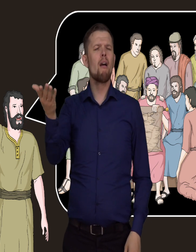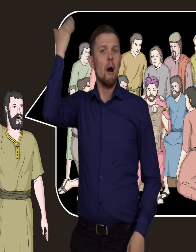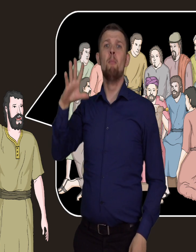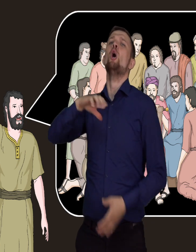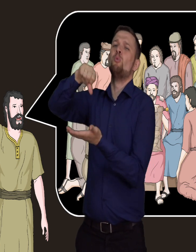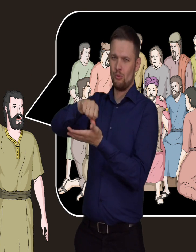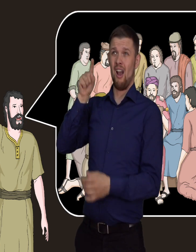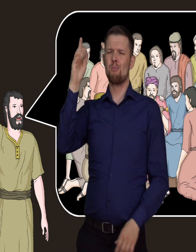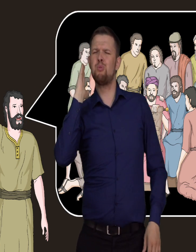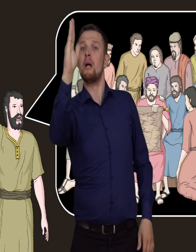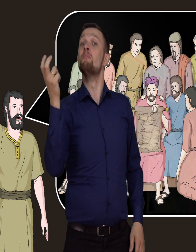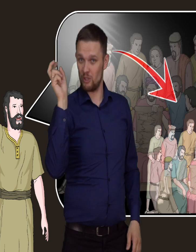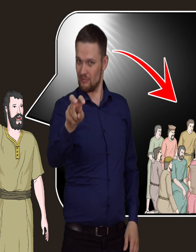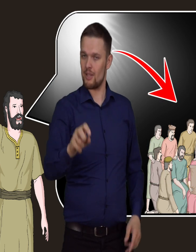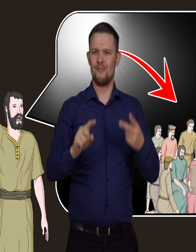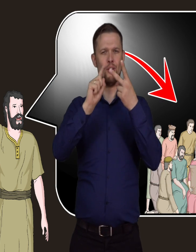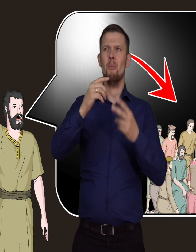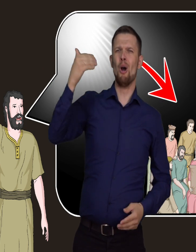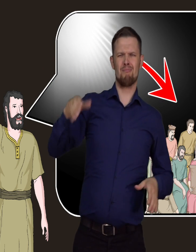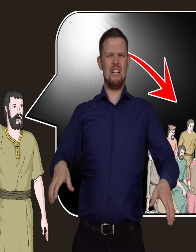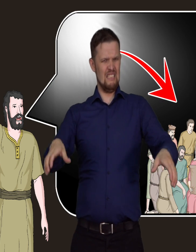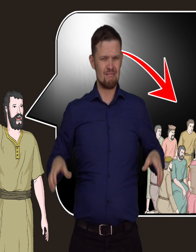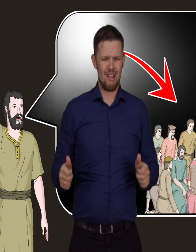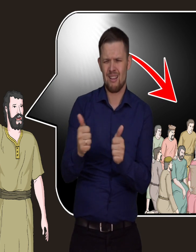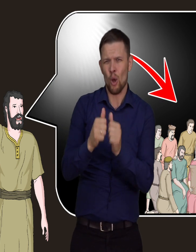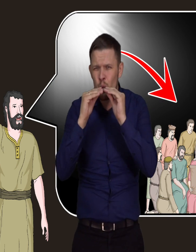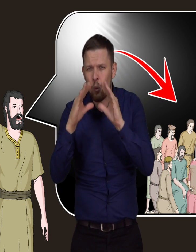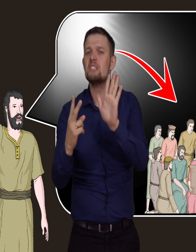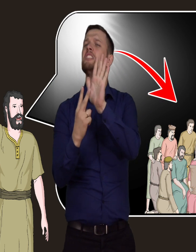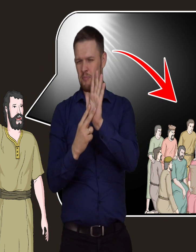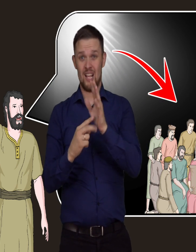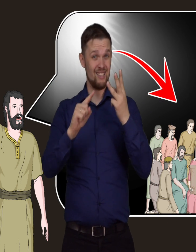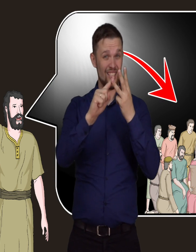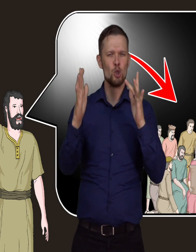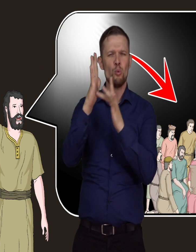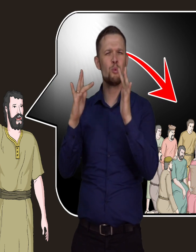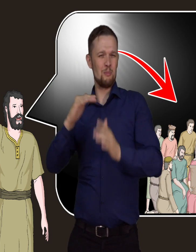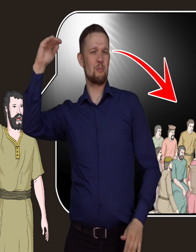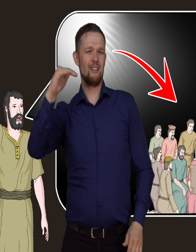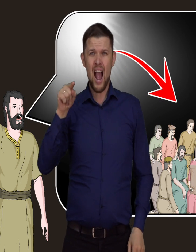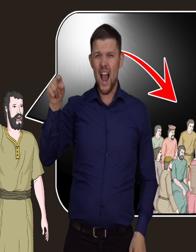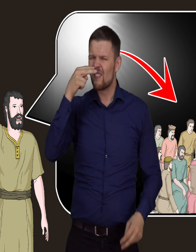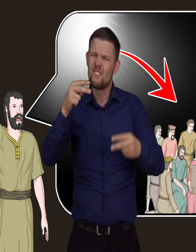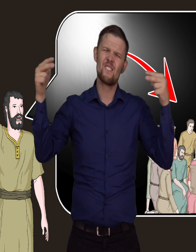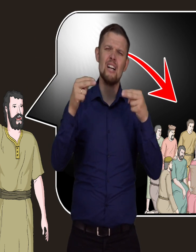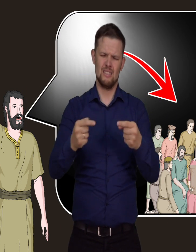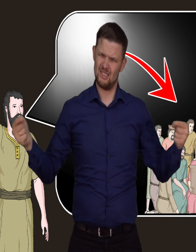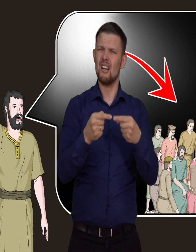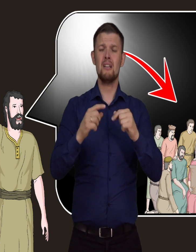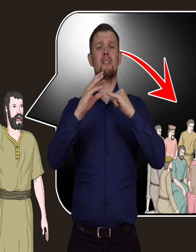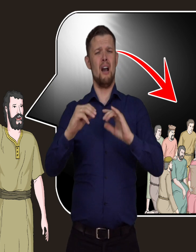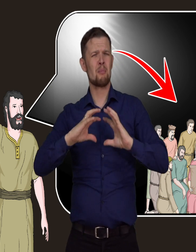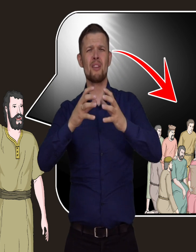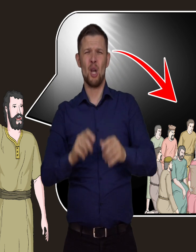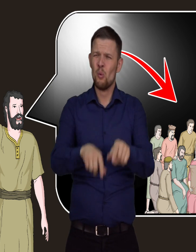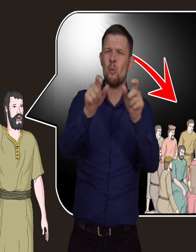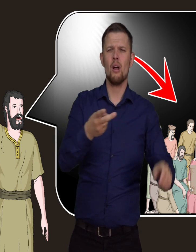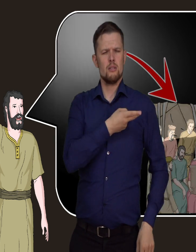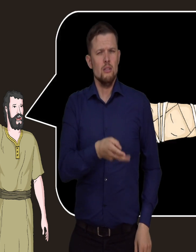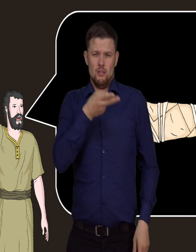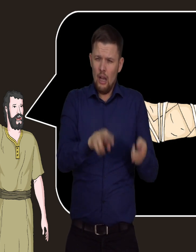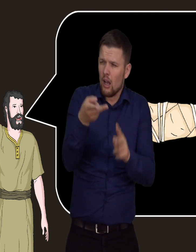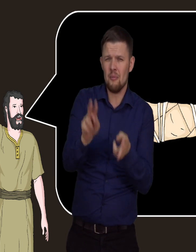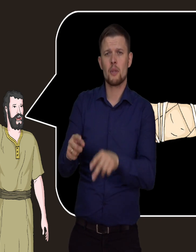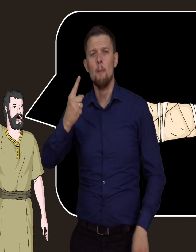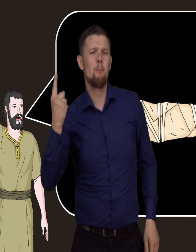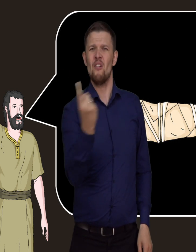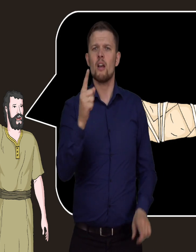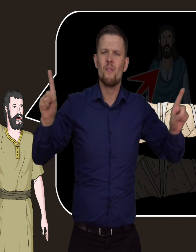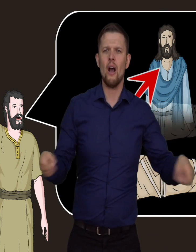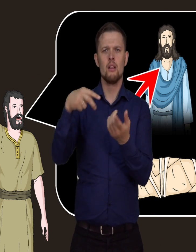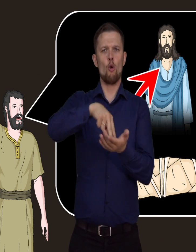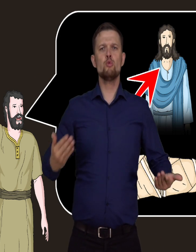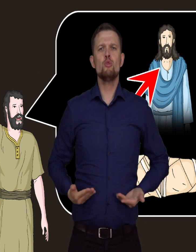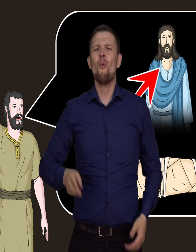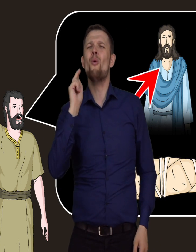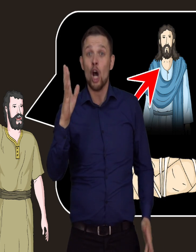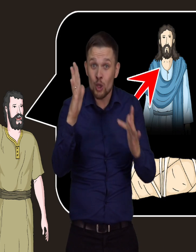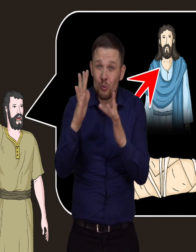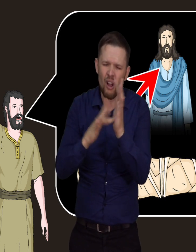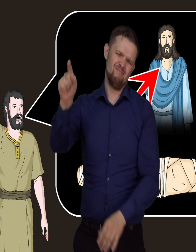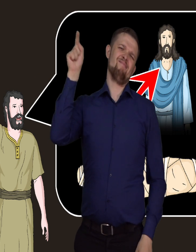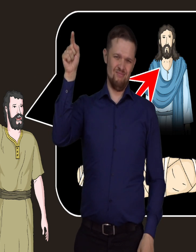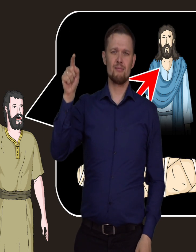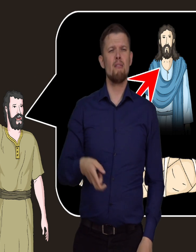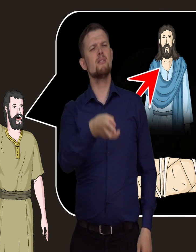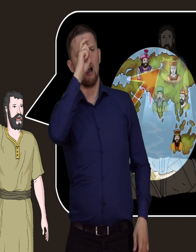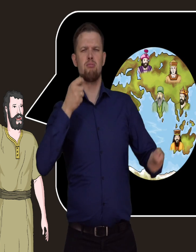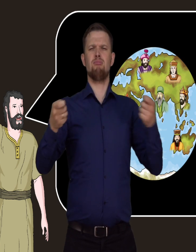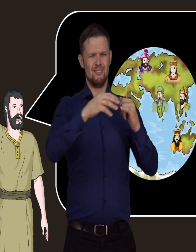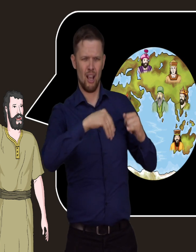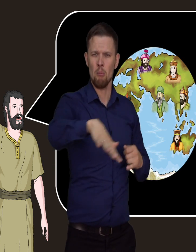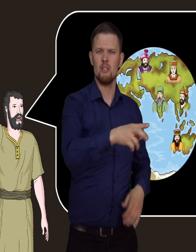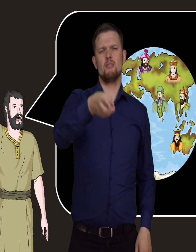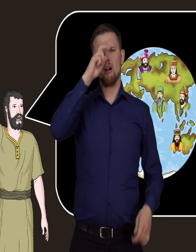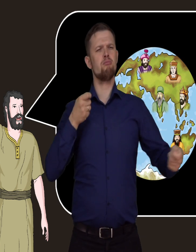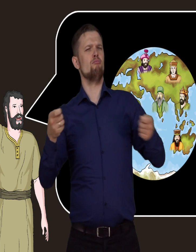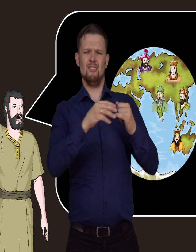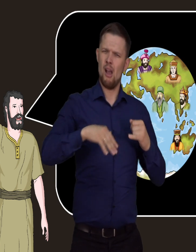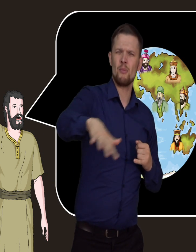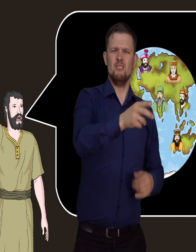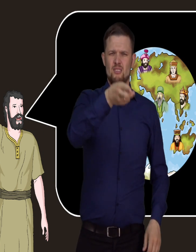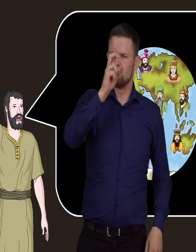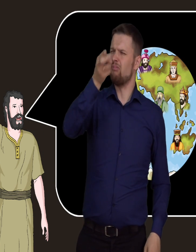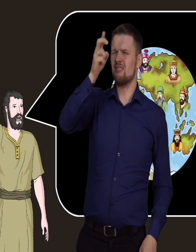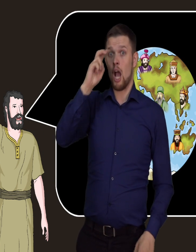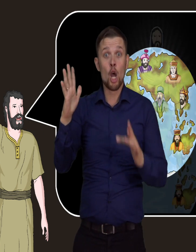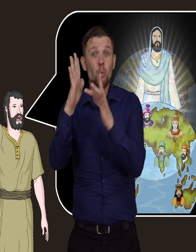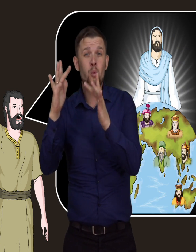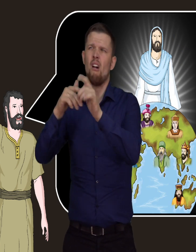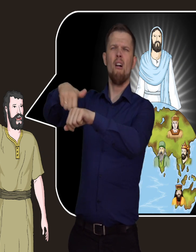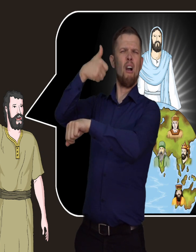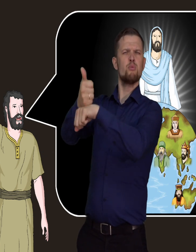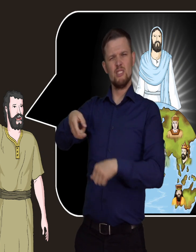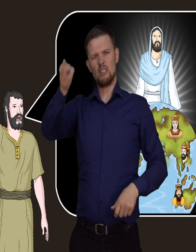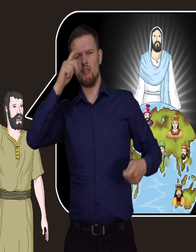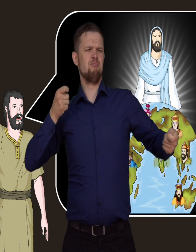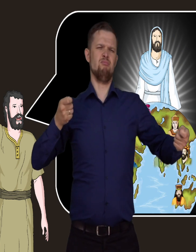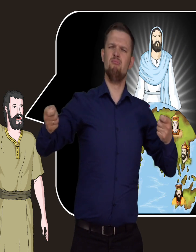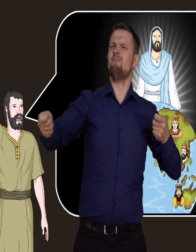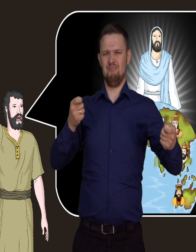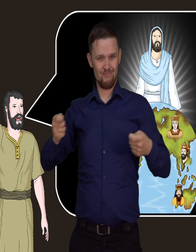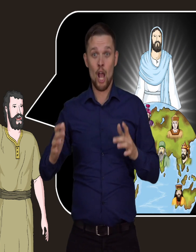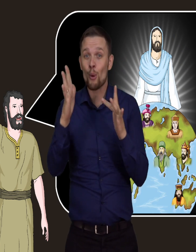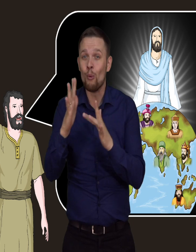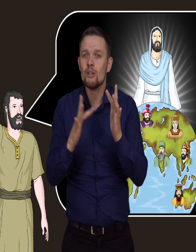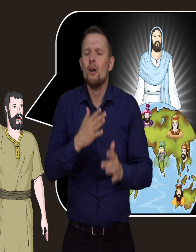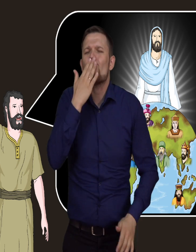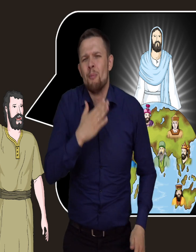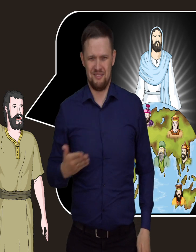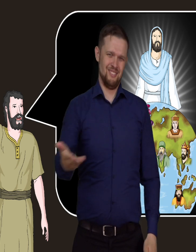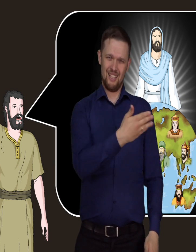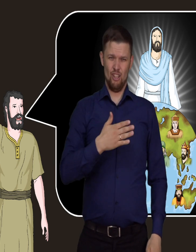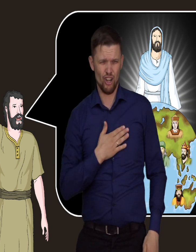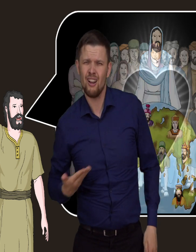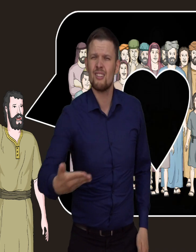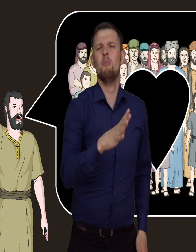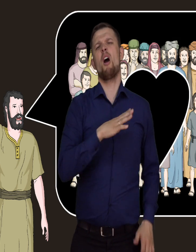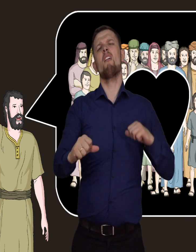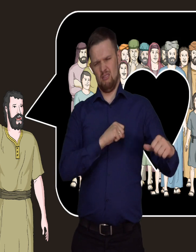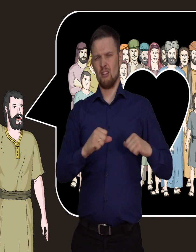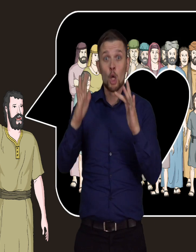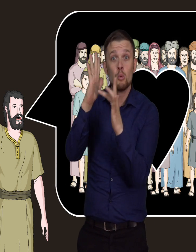John, To the seven churches in the province of Asia: Grace and peace to you from Him who is and was and is to come, and from the seven Spirits before His throne, and from Jesus Christ, the faithful witness, the firstborn from the dead, and the ruler of the kings of the earth.